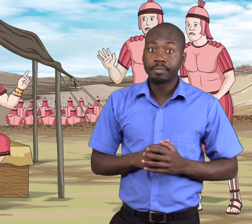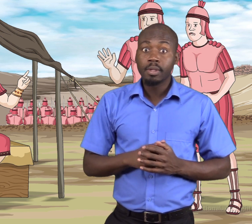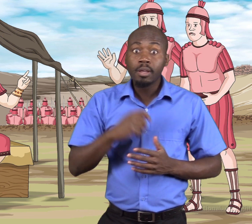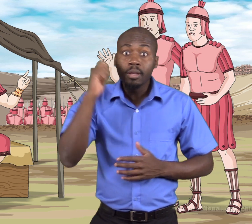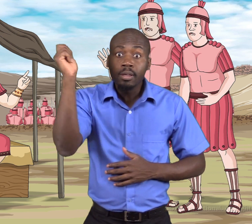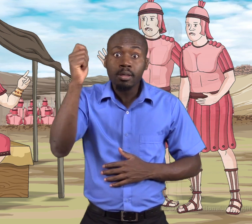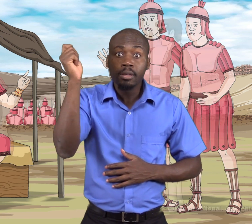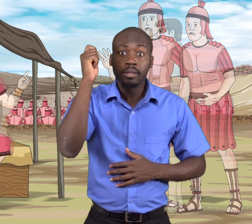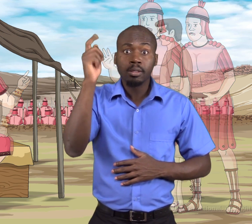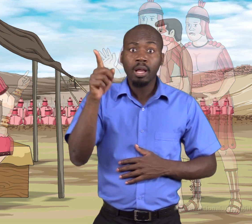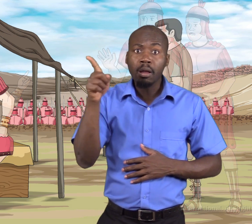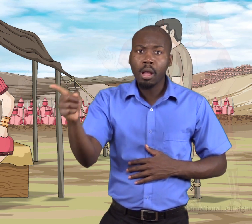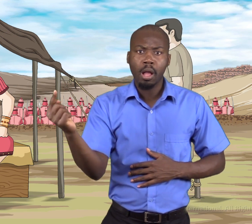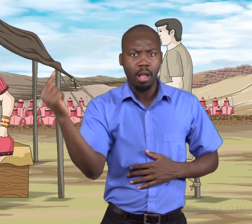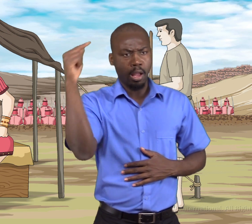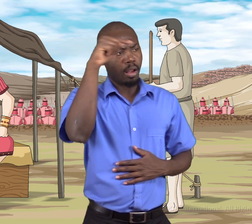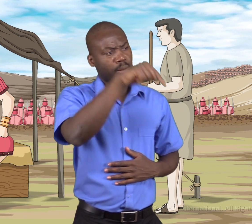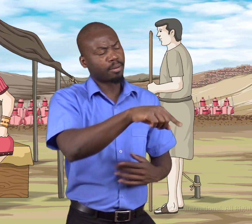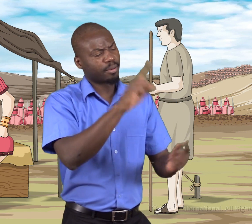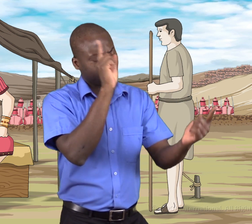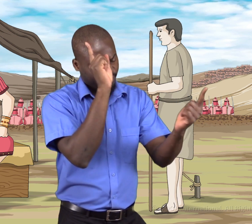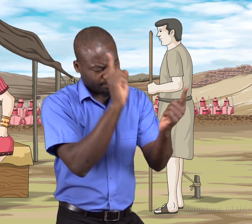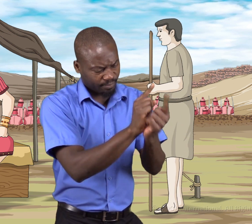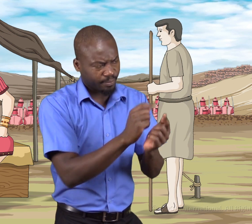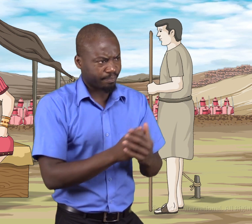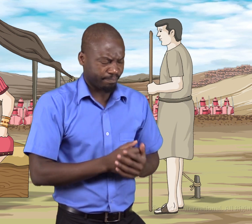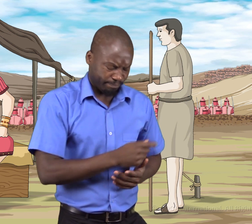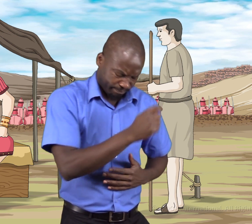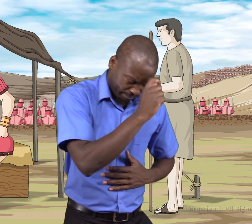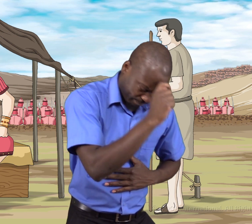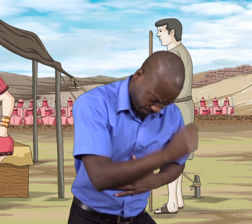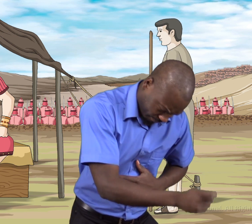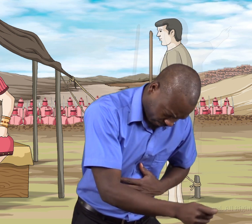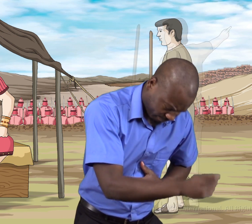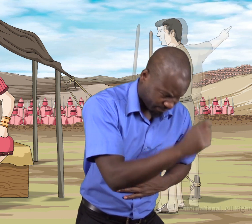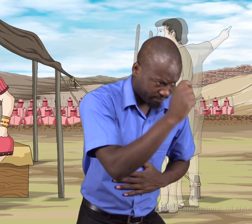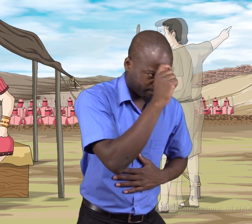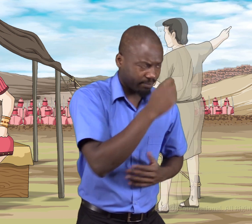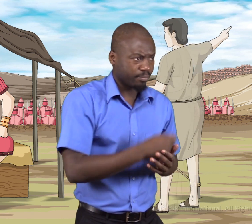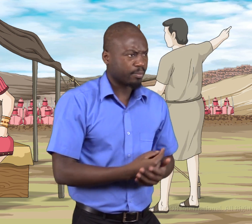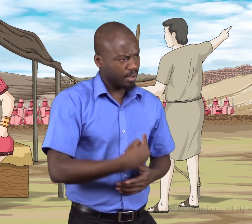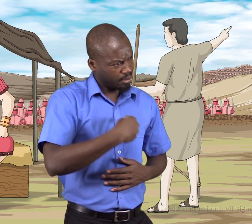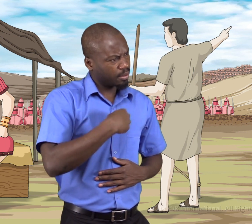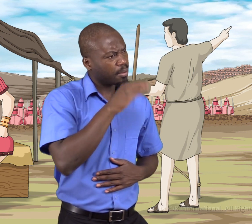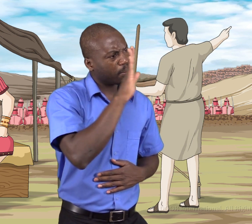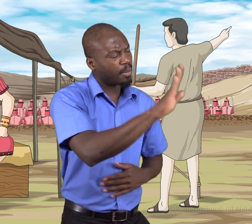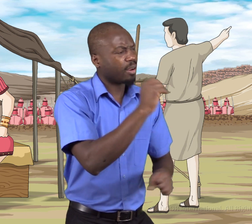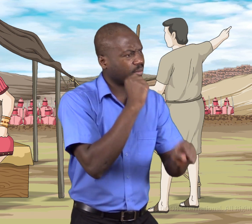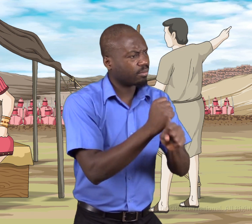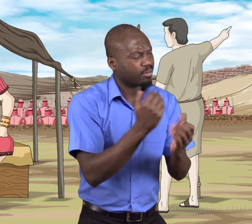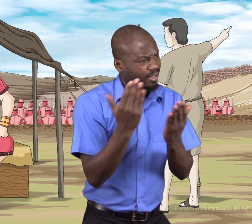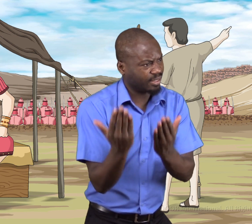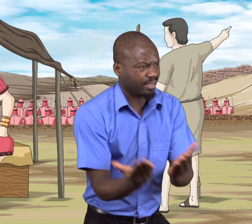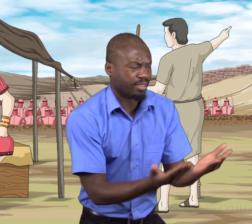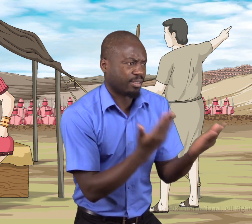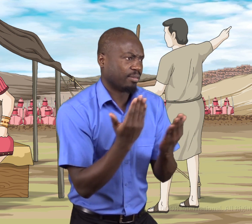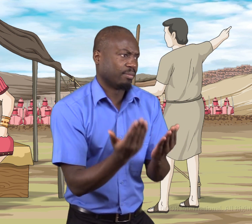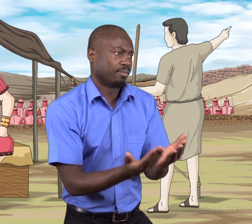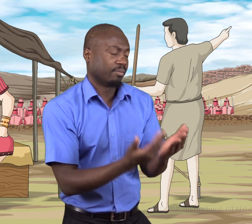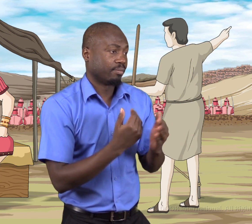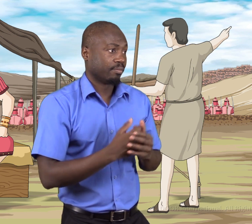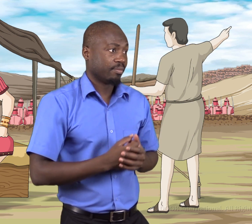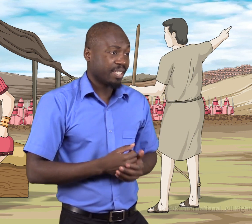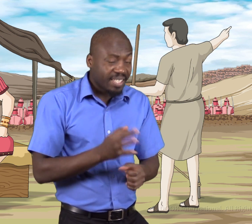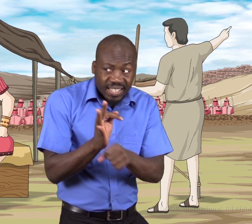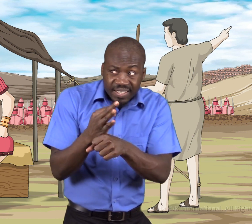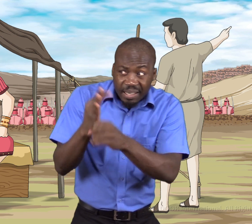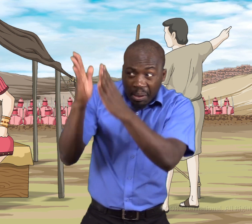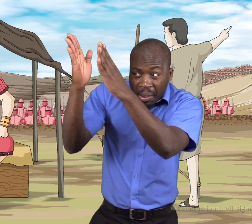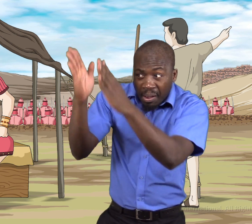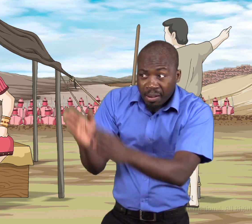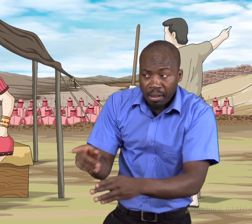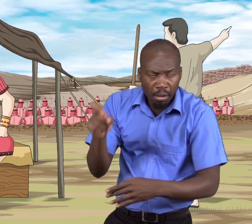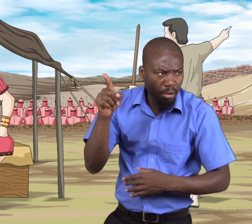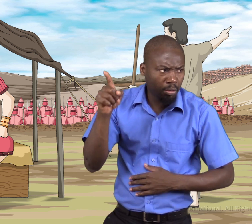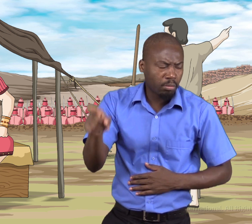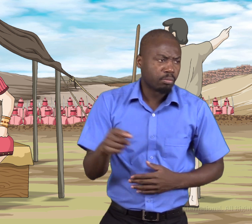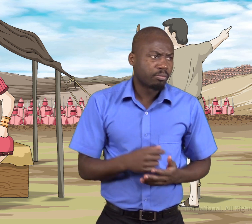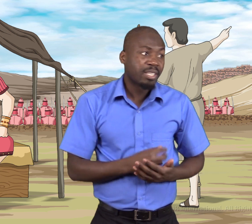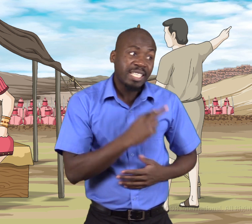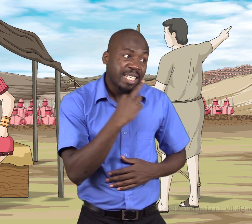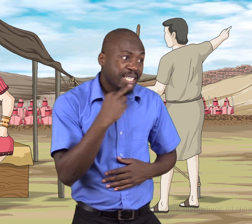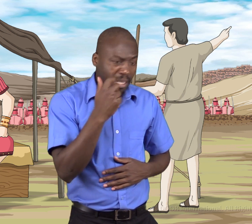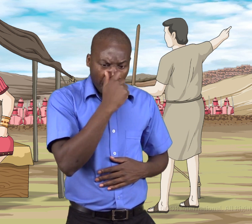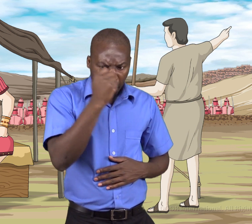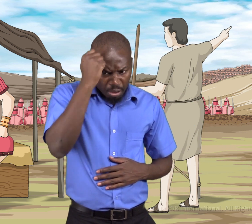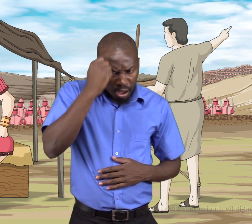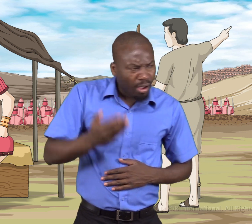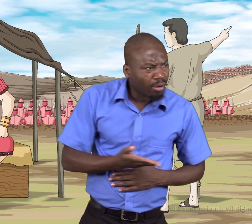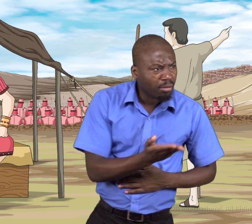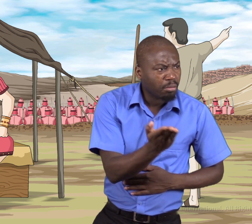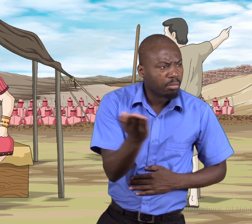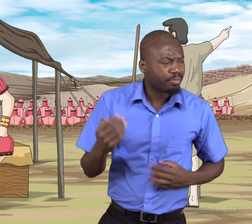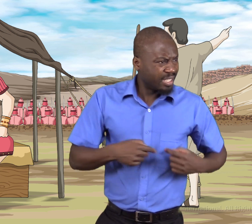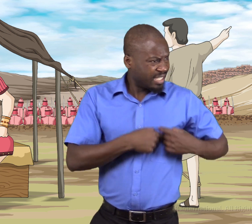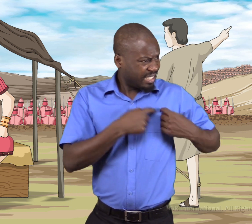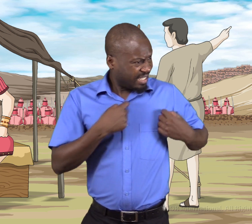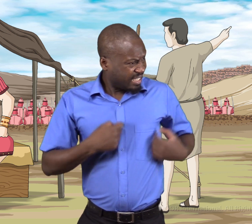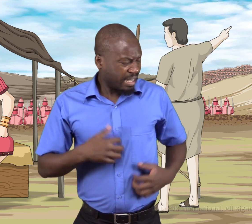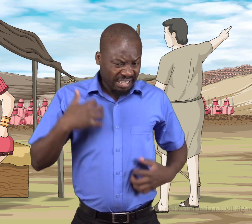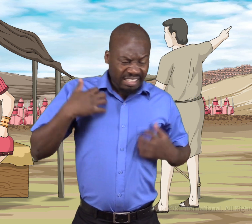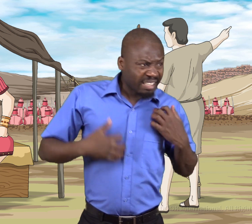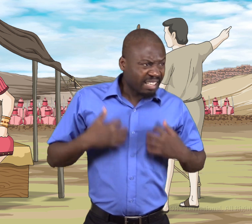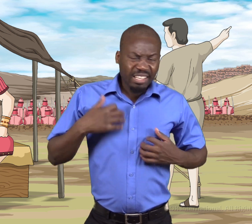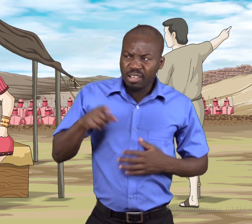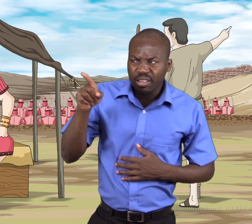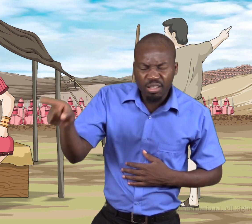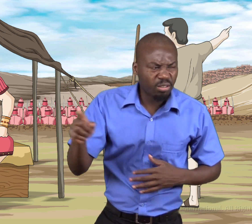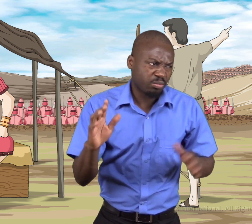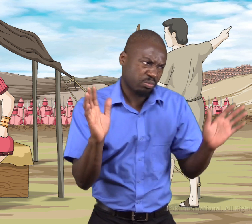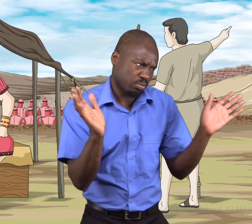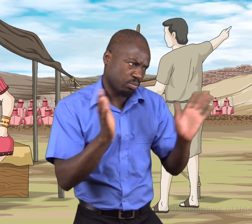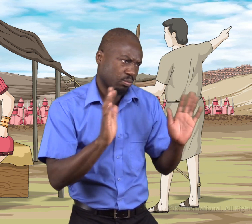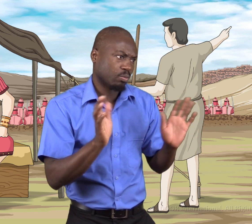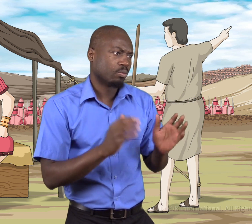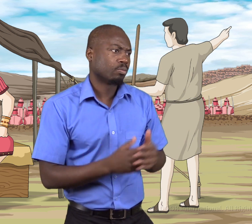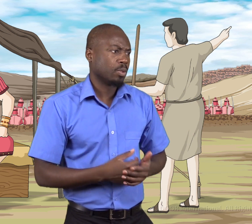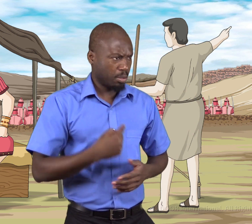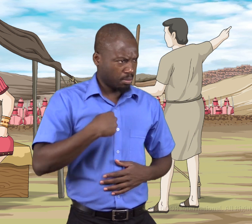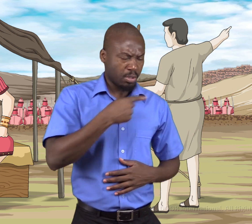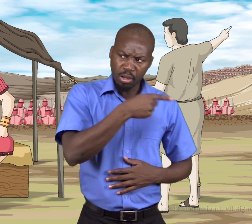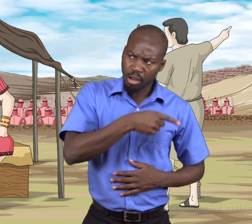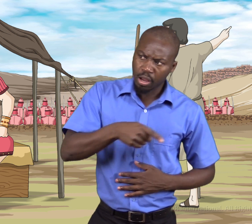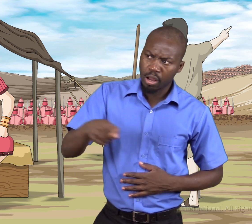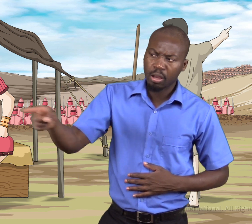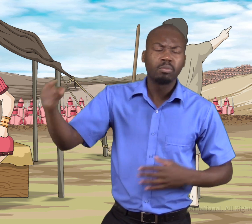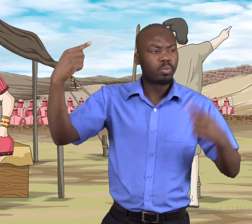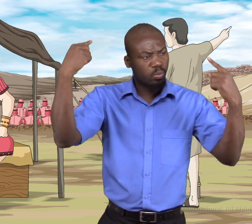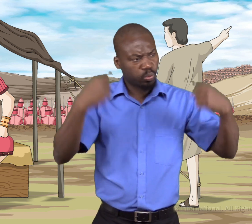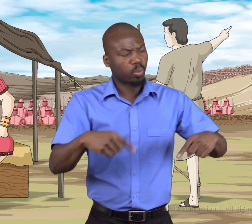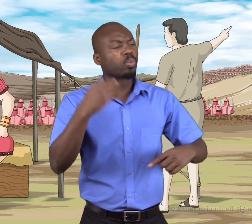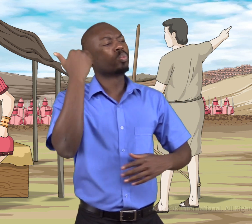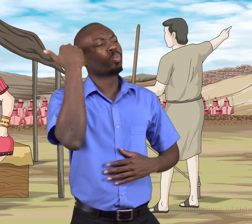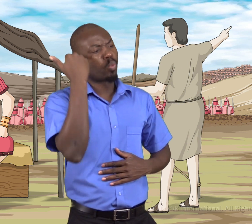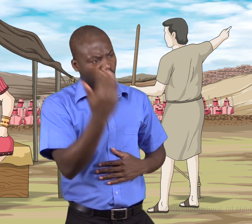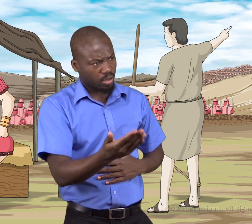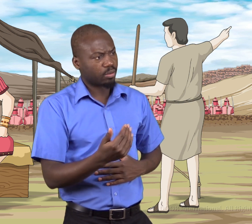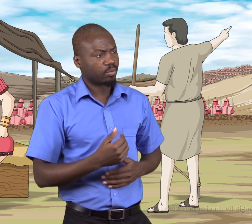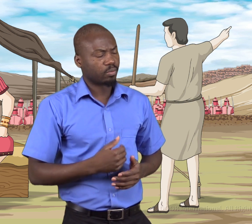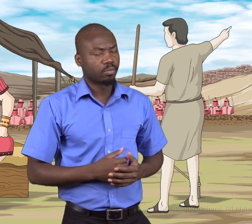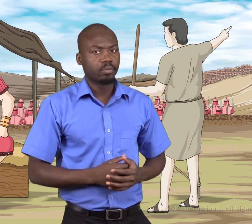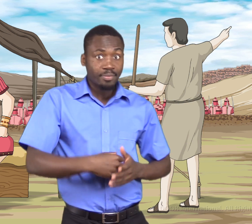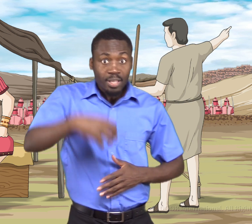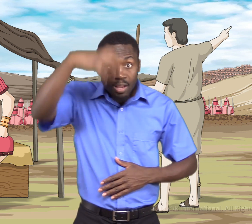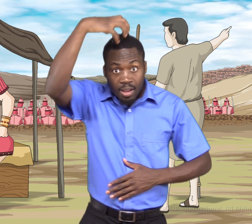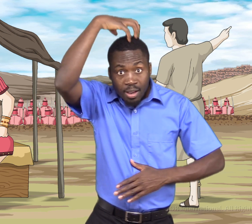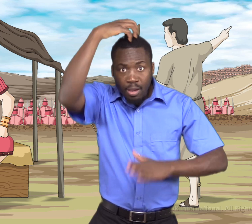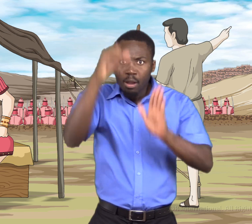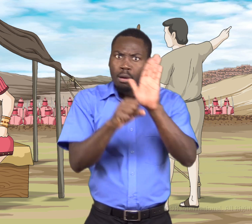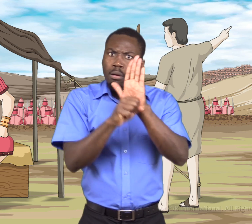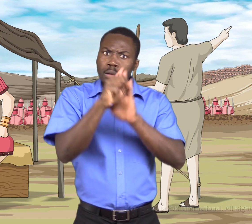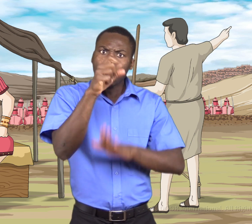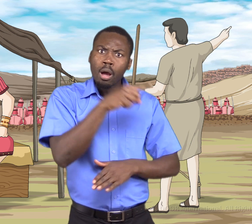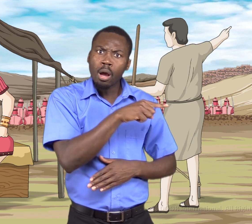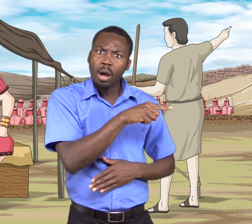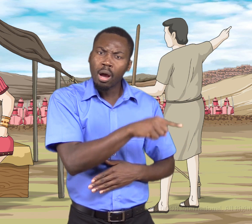And David said to Saul, “Let no man’s heart fail on account of this Philistine.